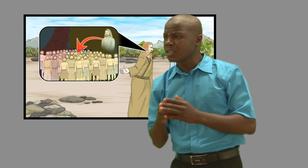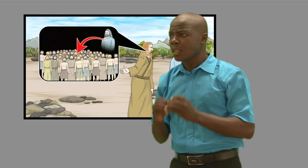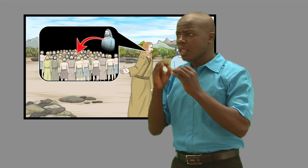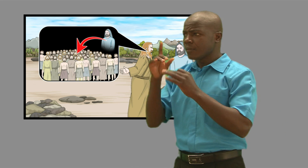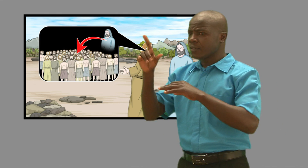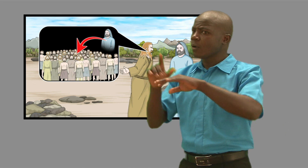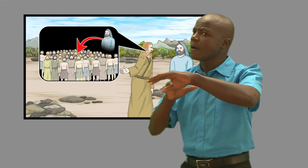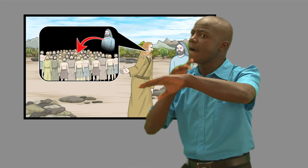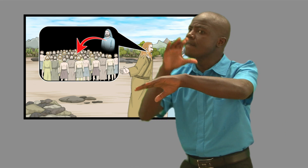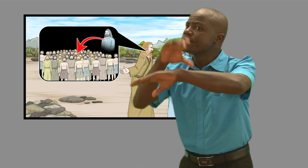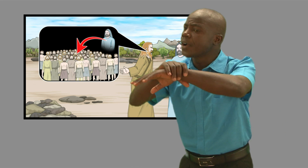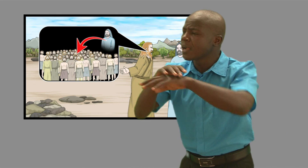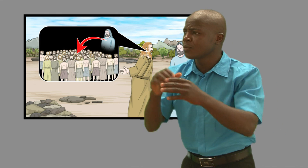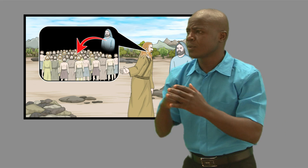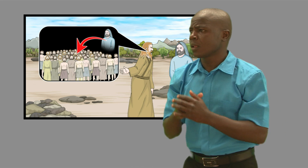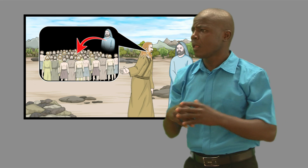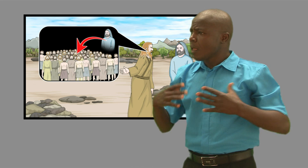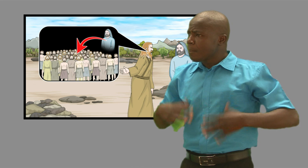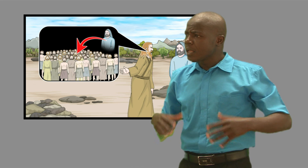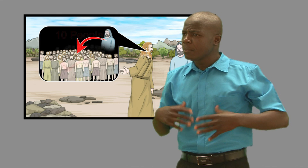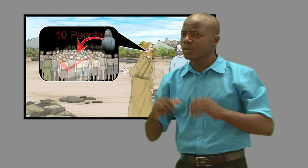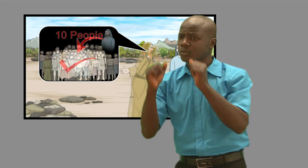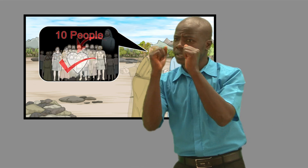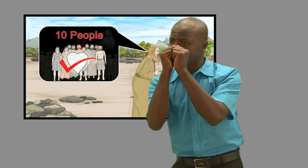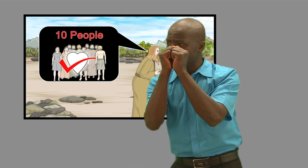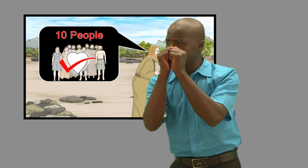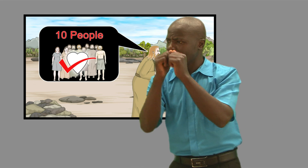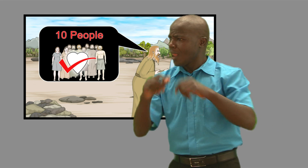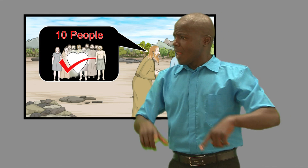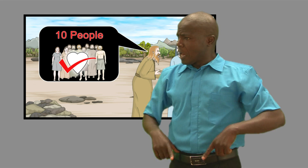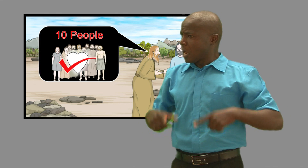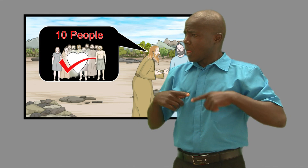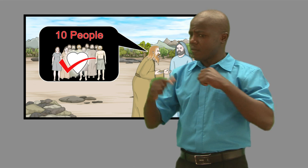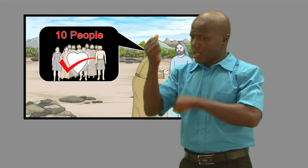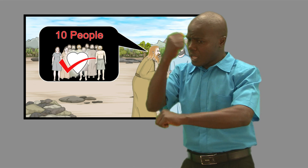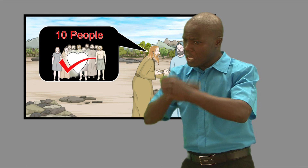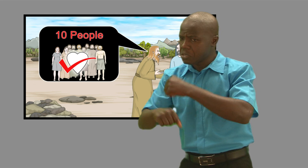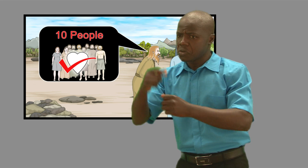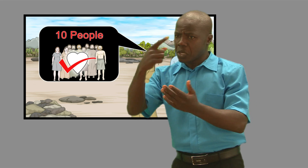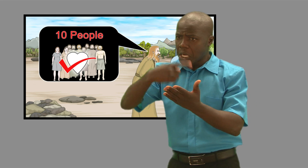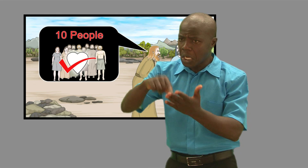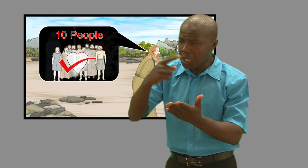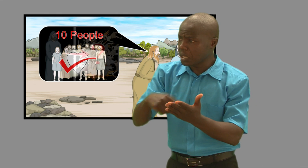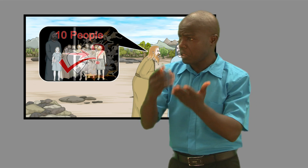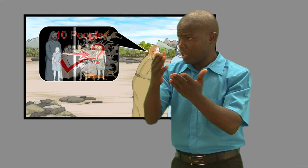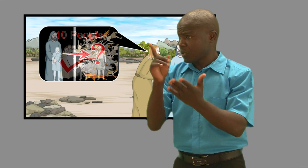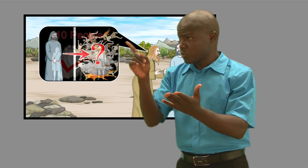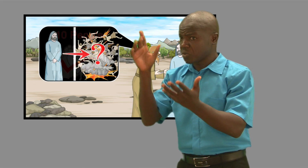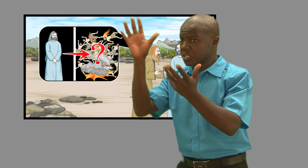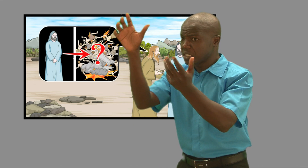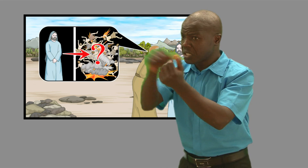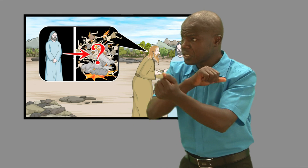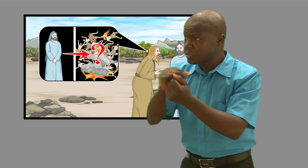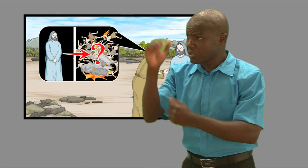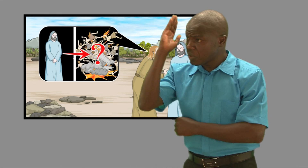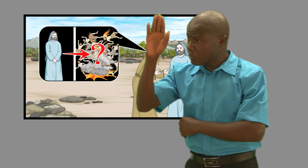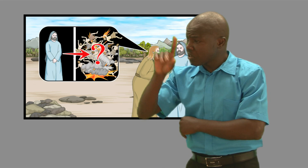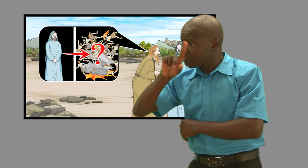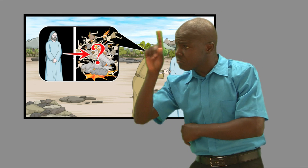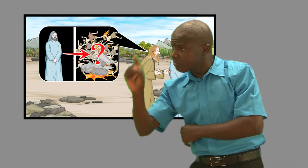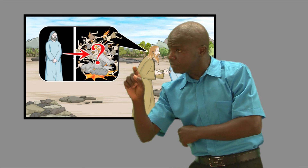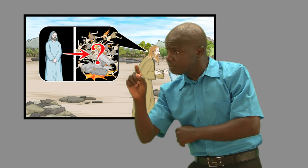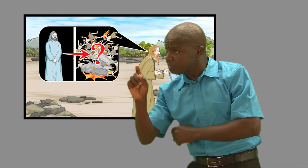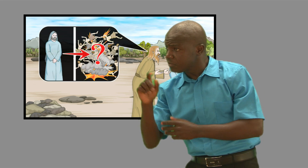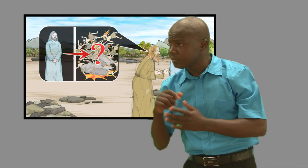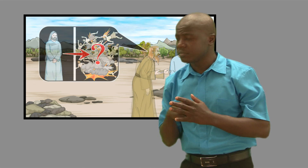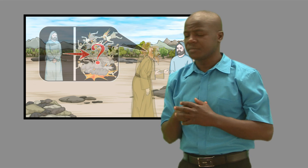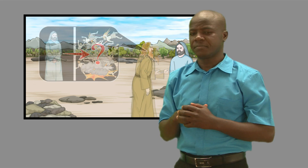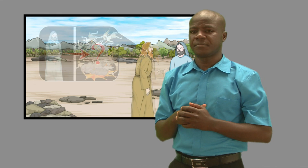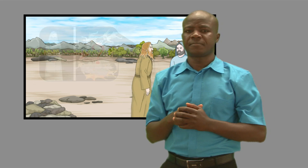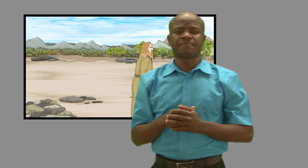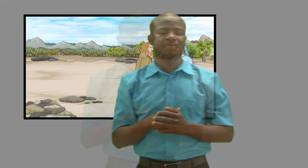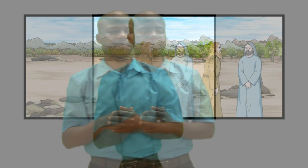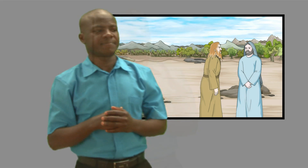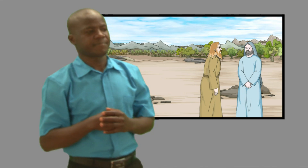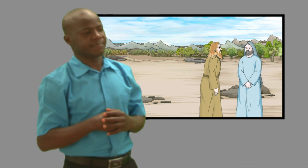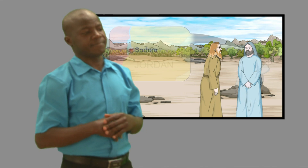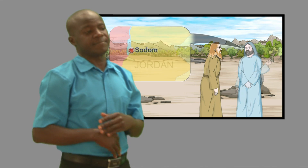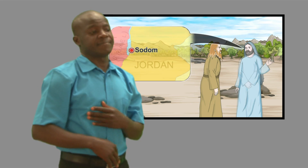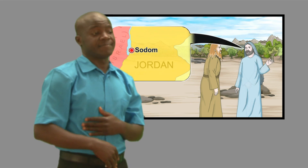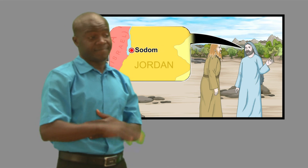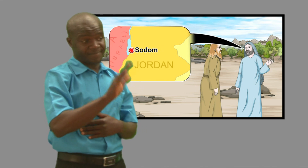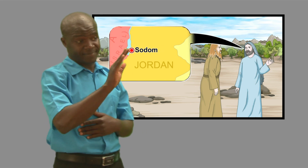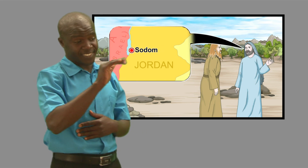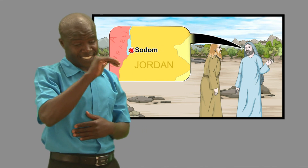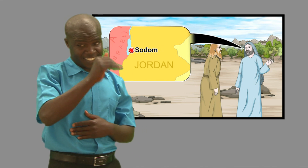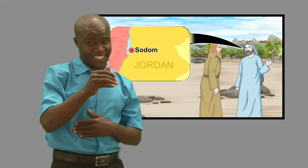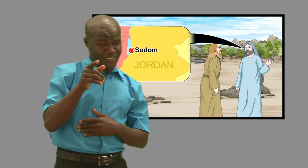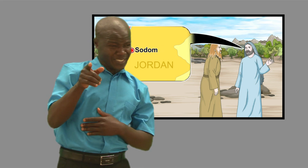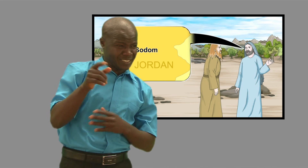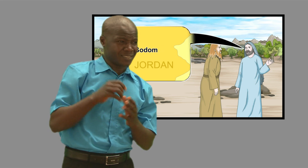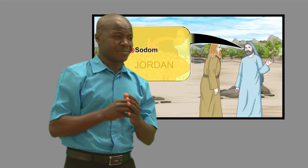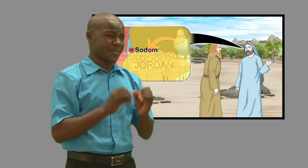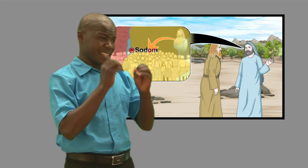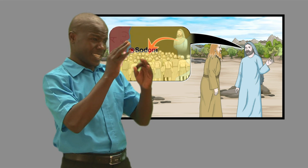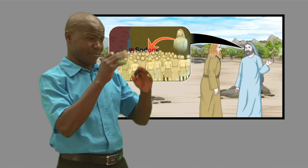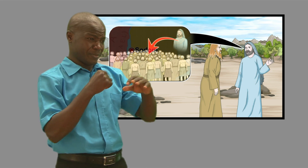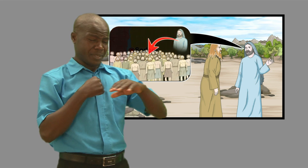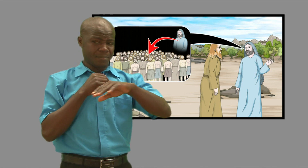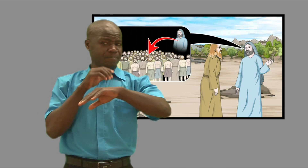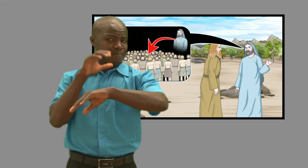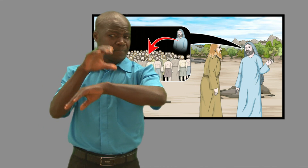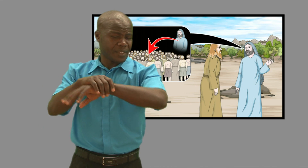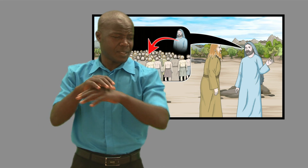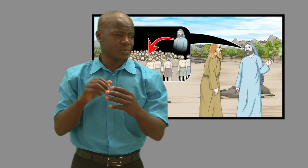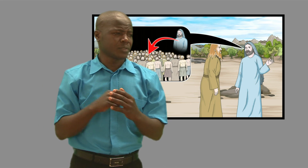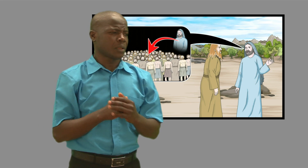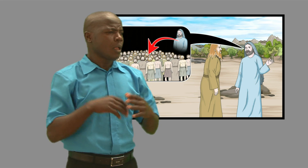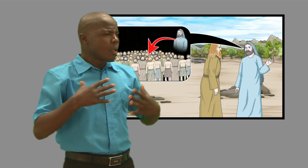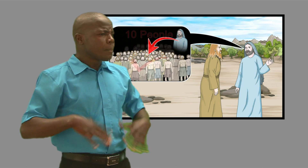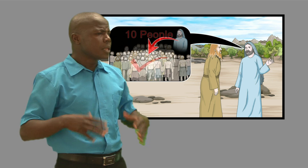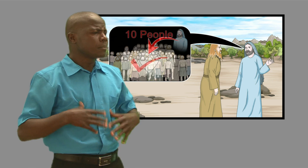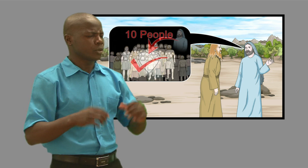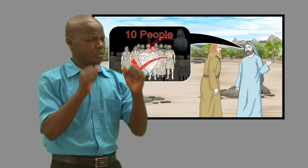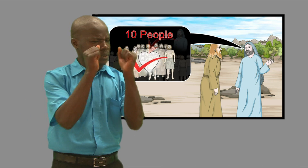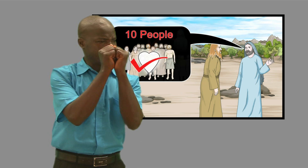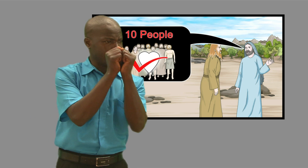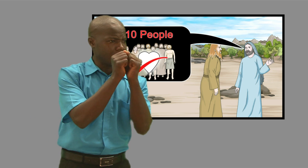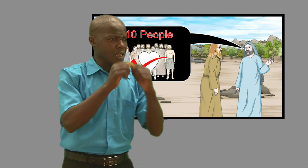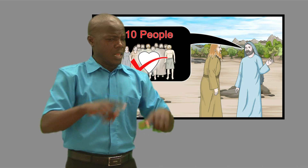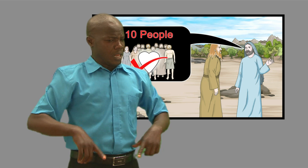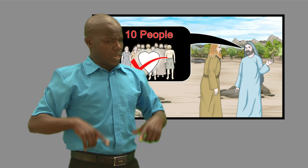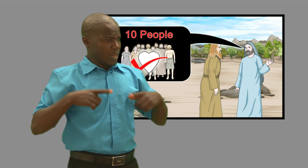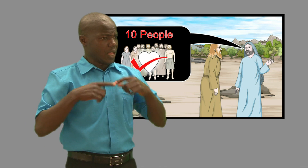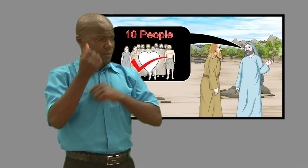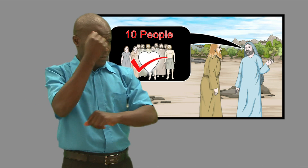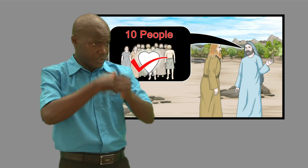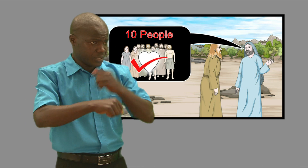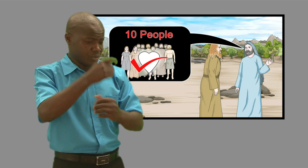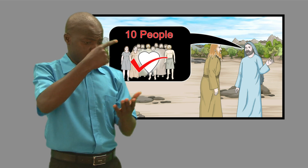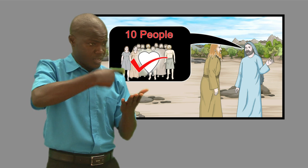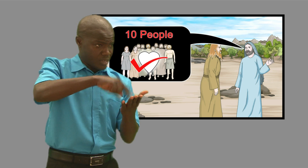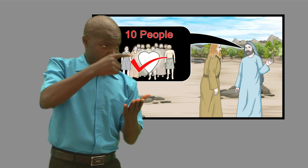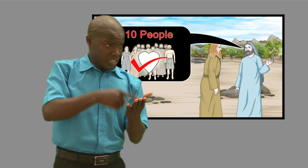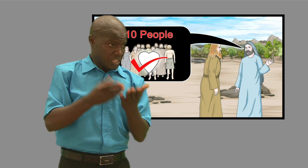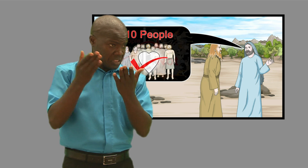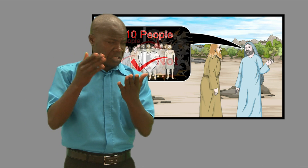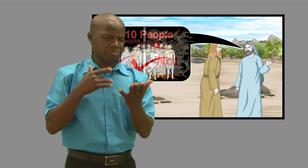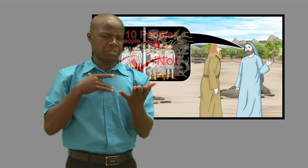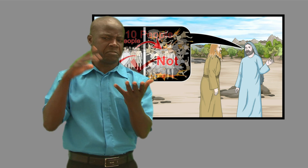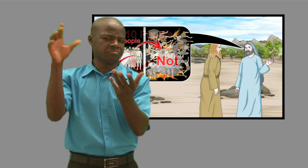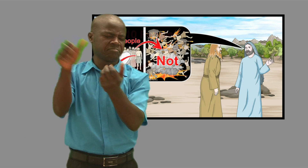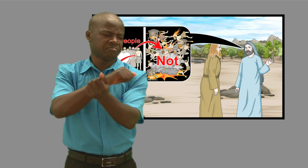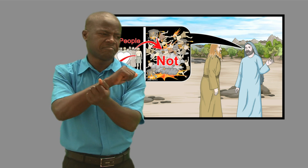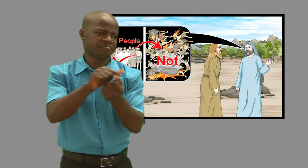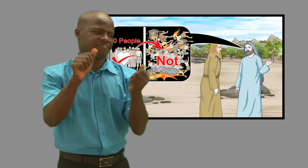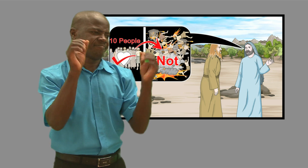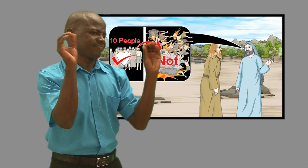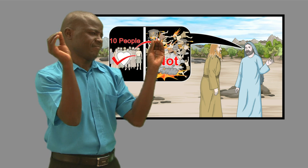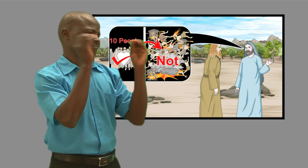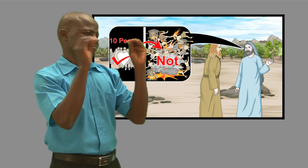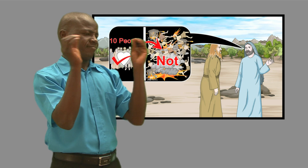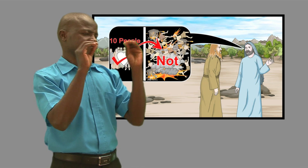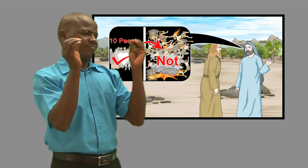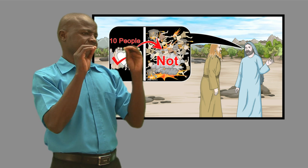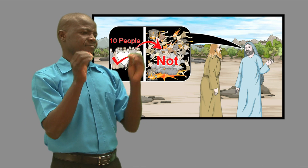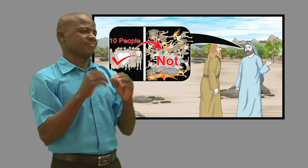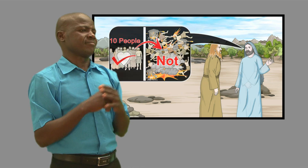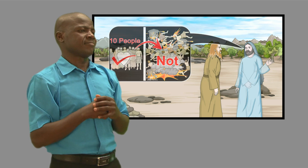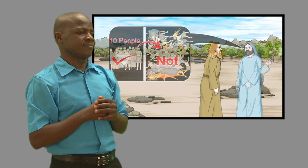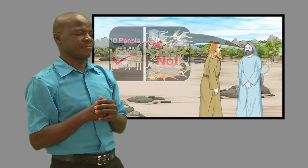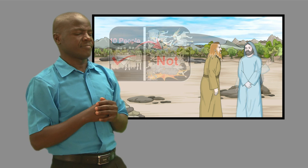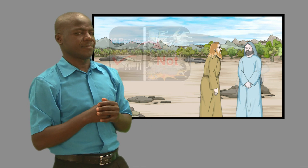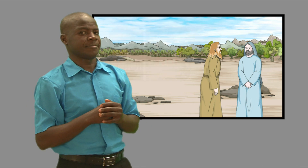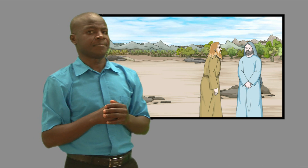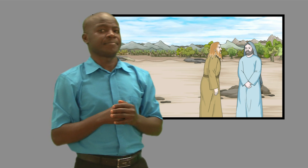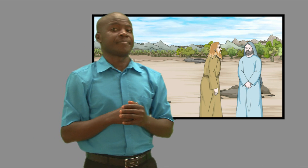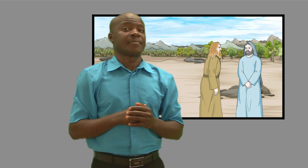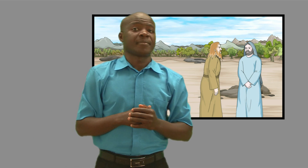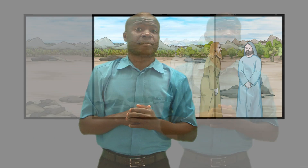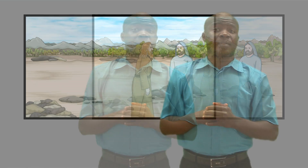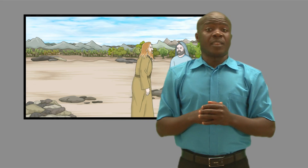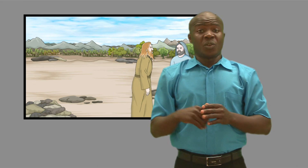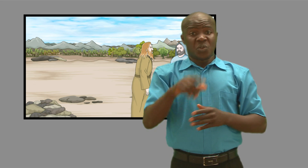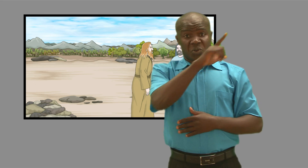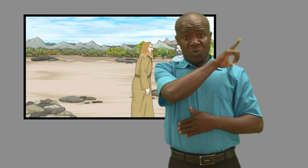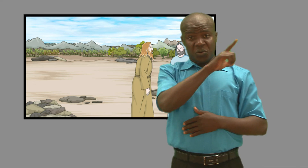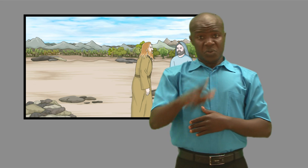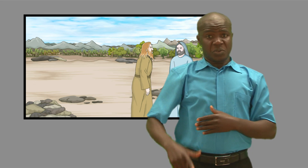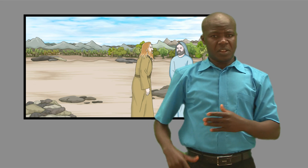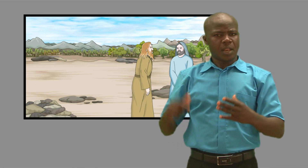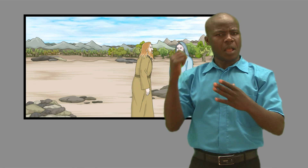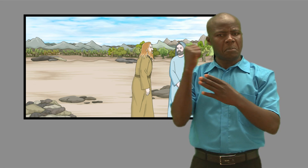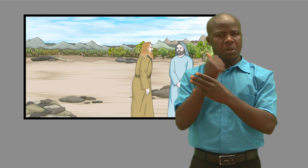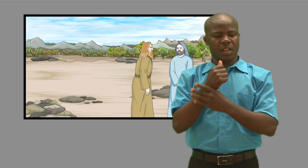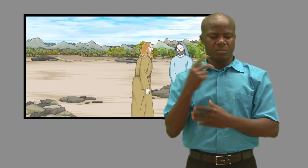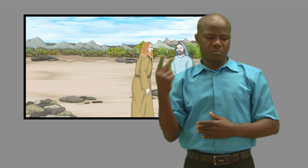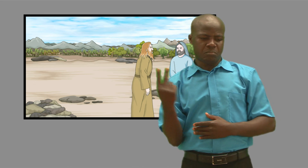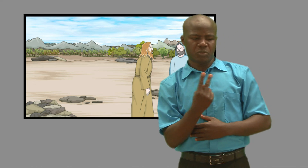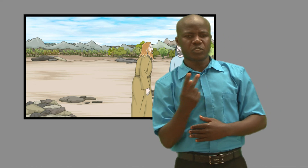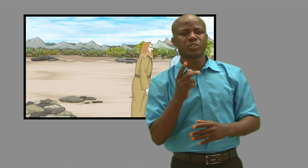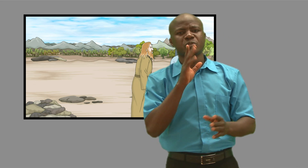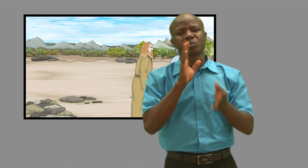And He answered, “On account of the ten, I will not destroy it.”